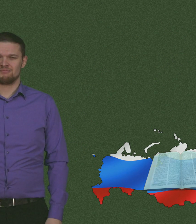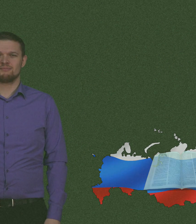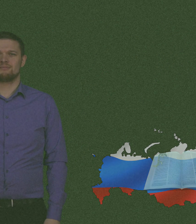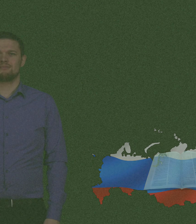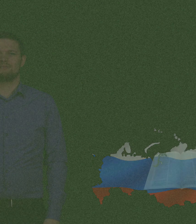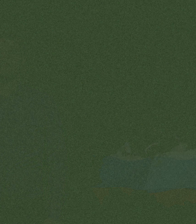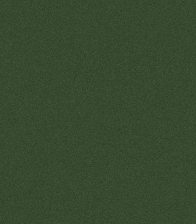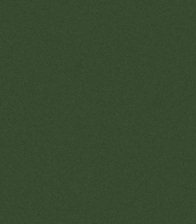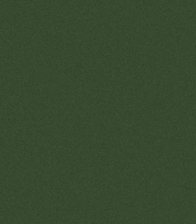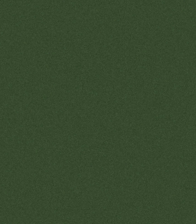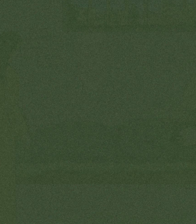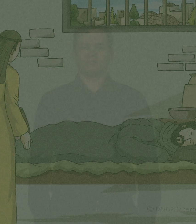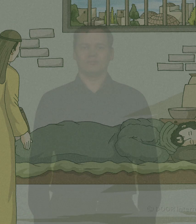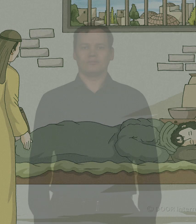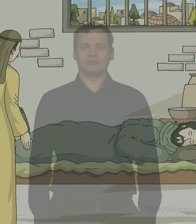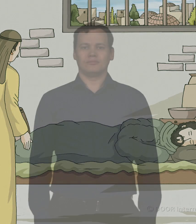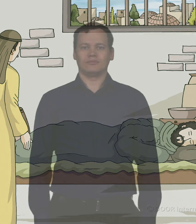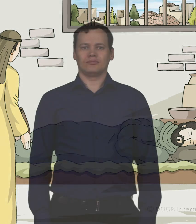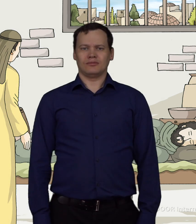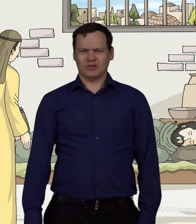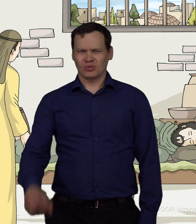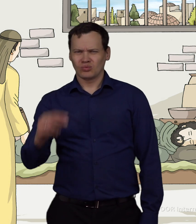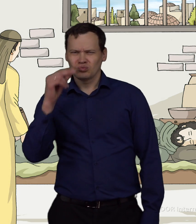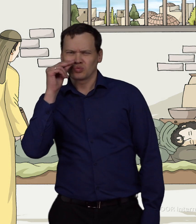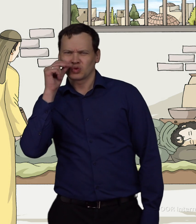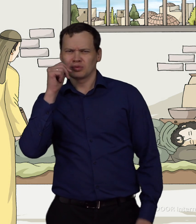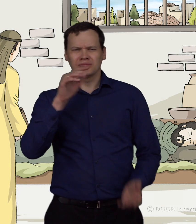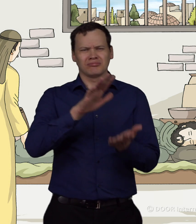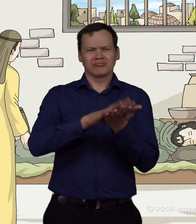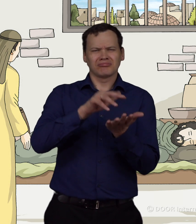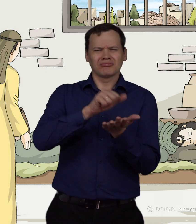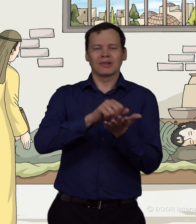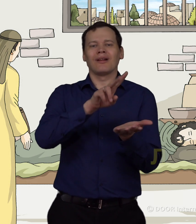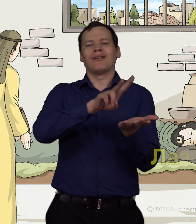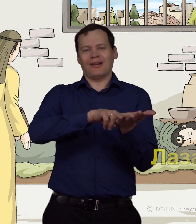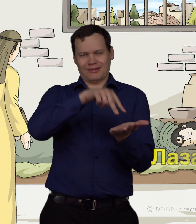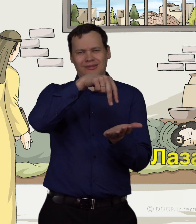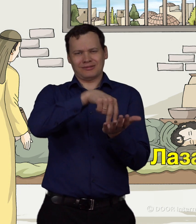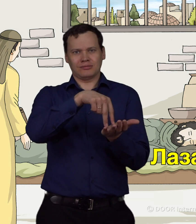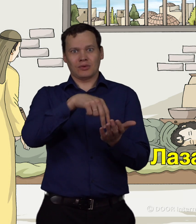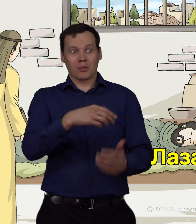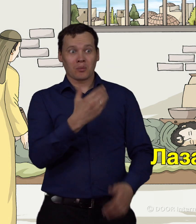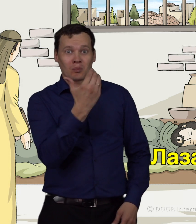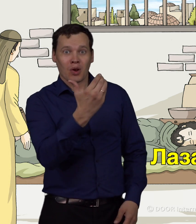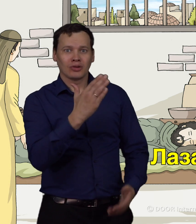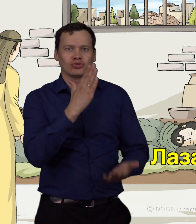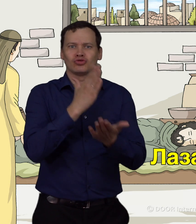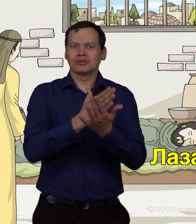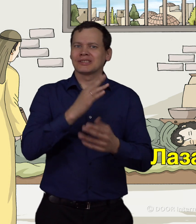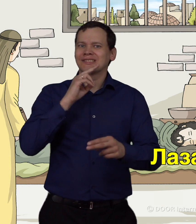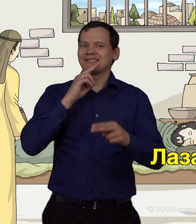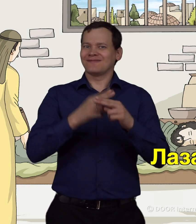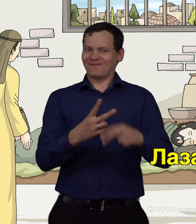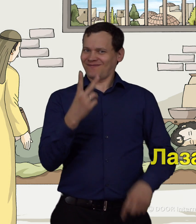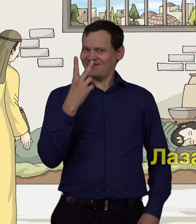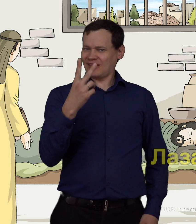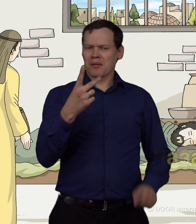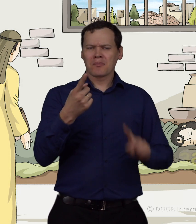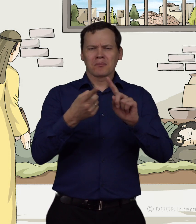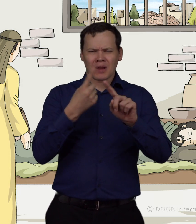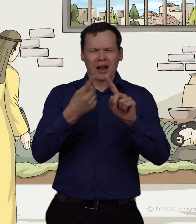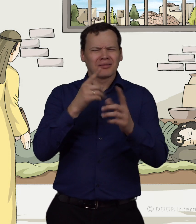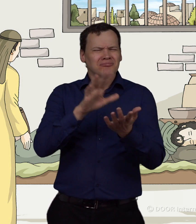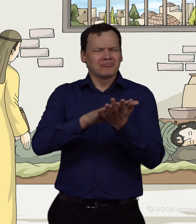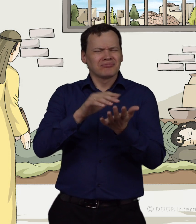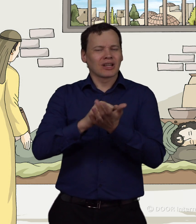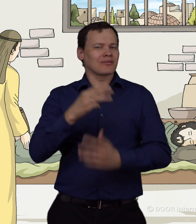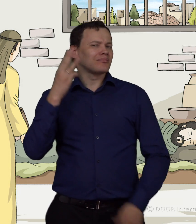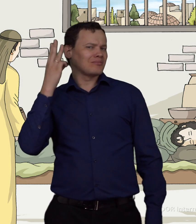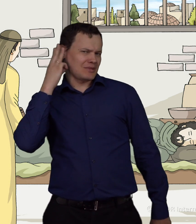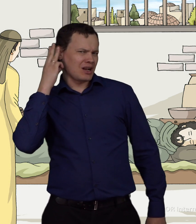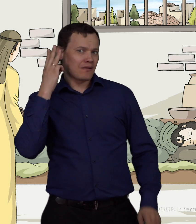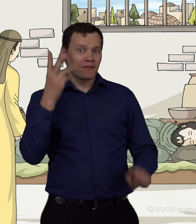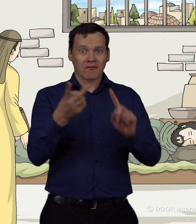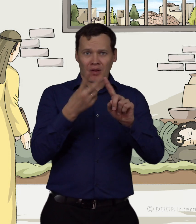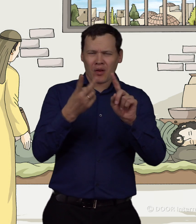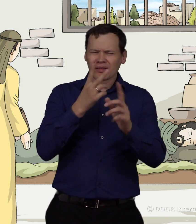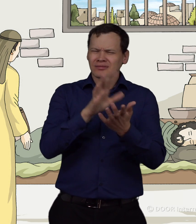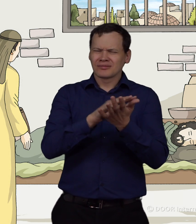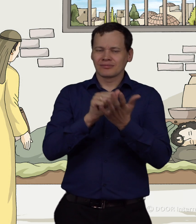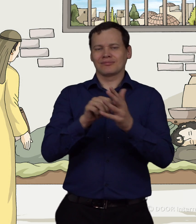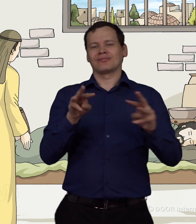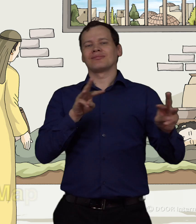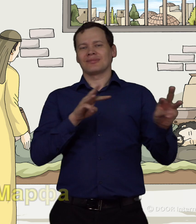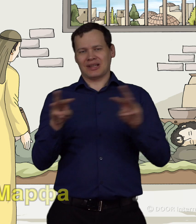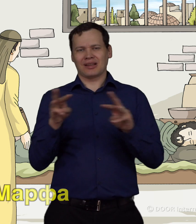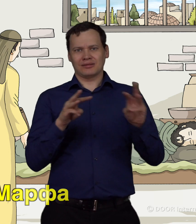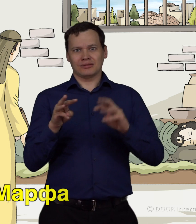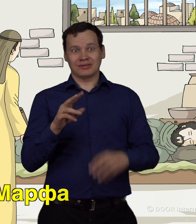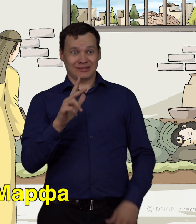At this time a man named Lazarus was sick.